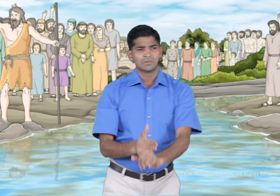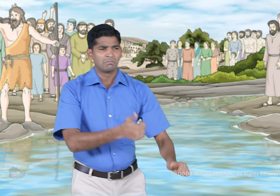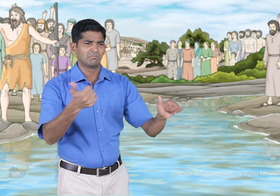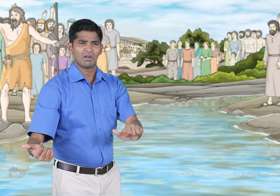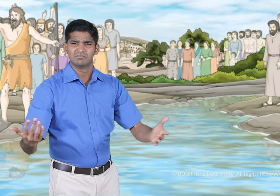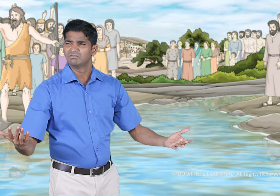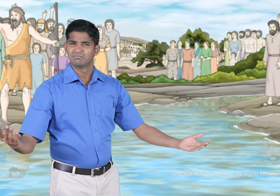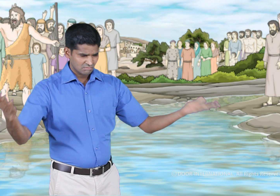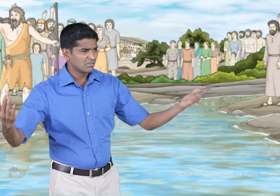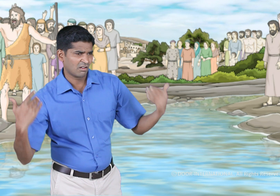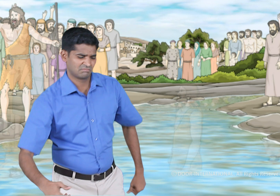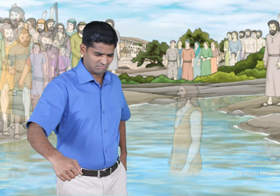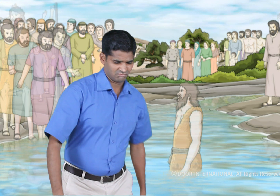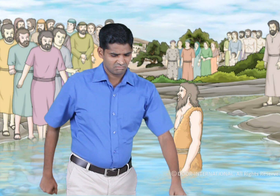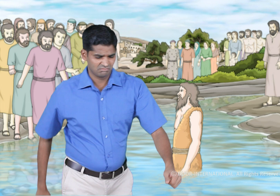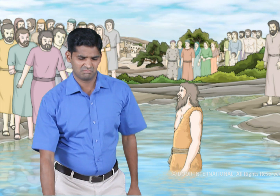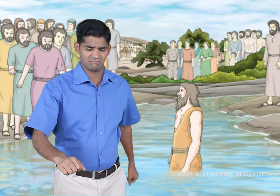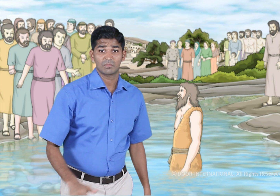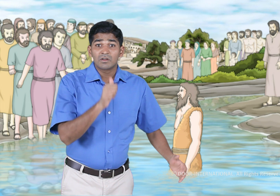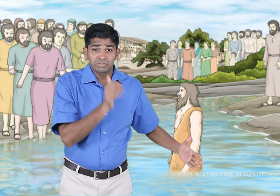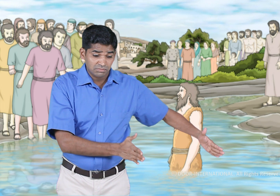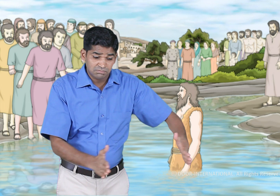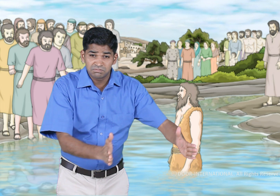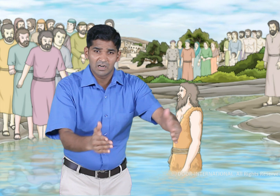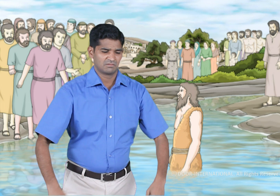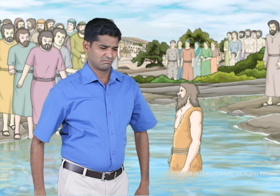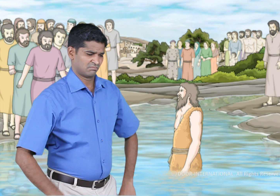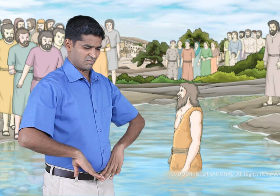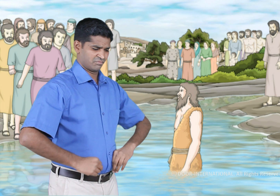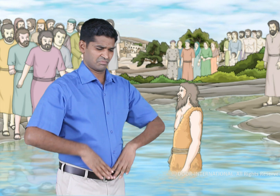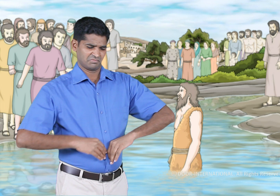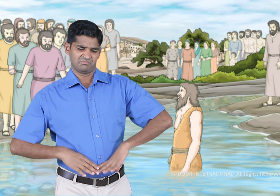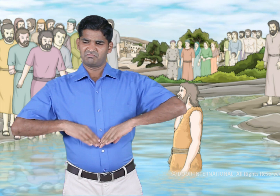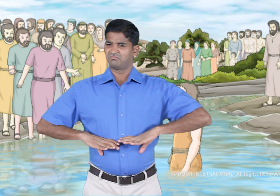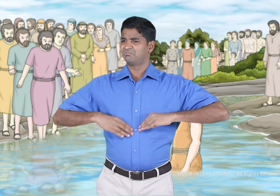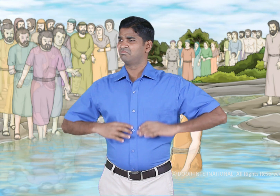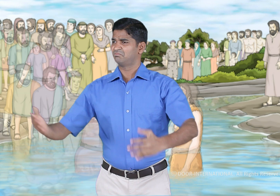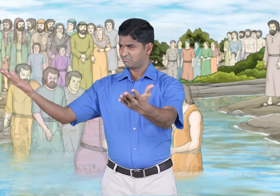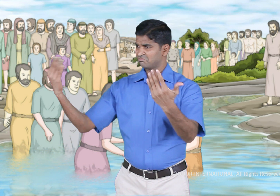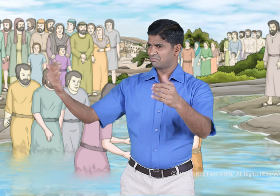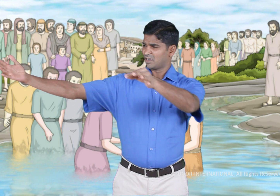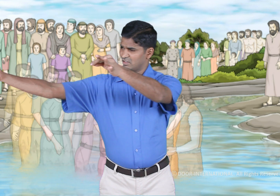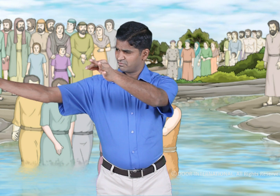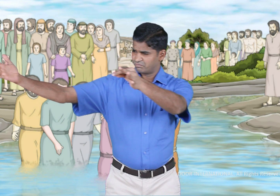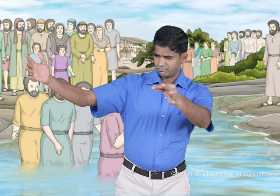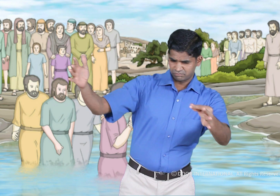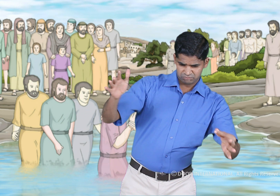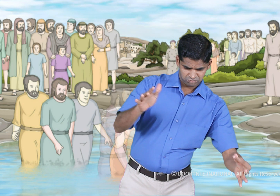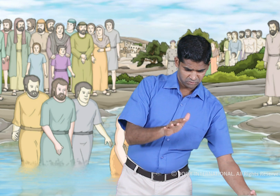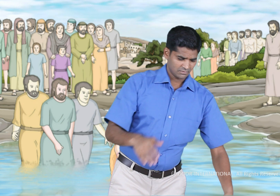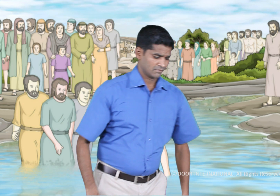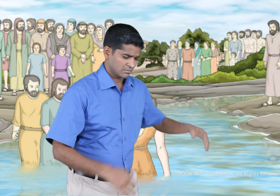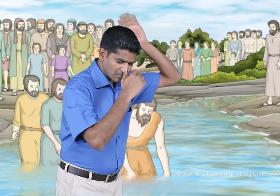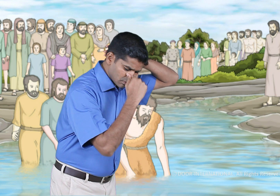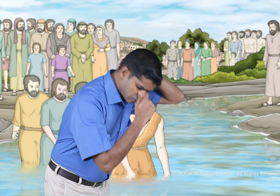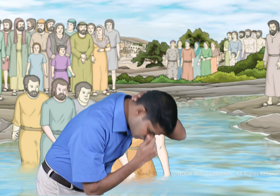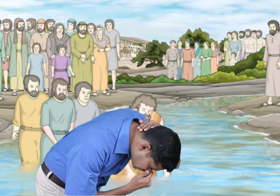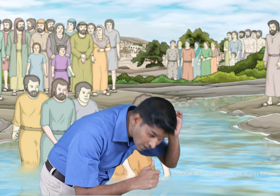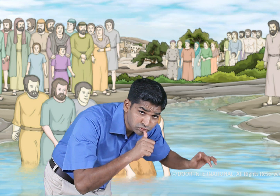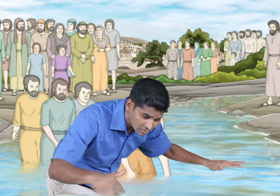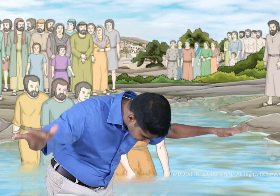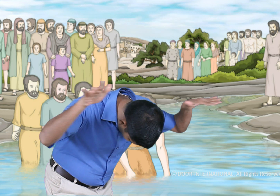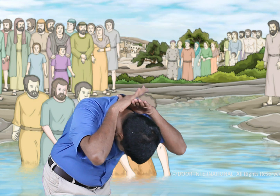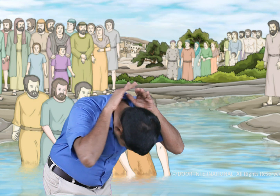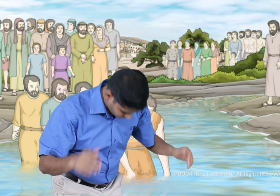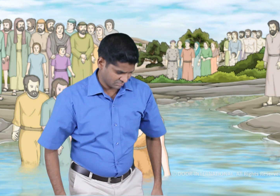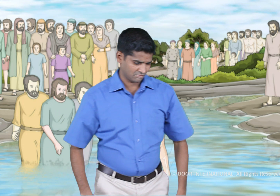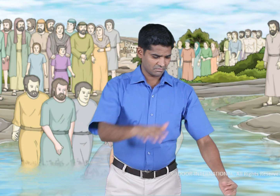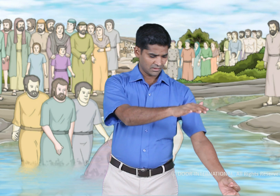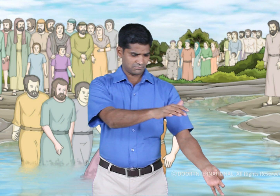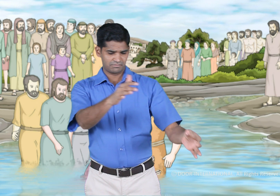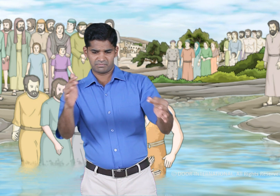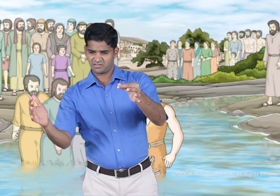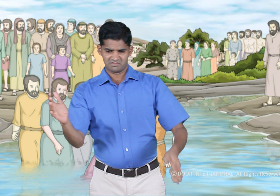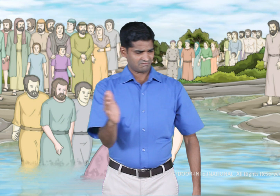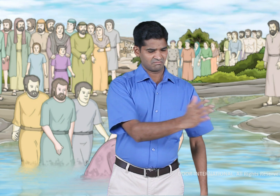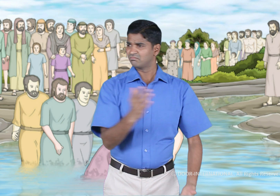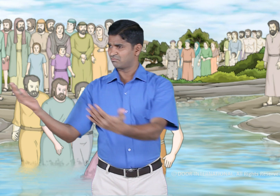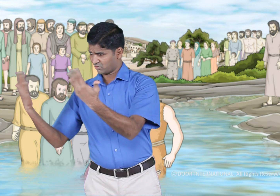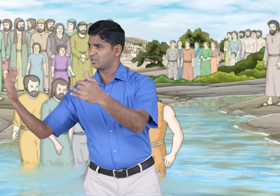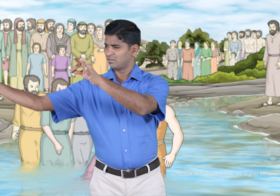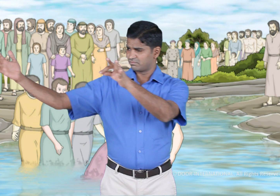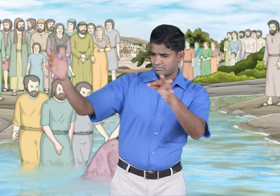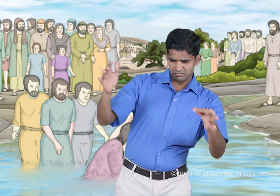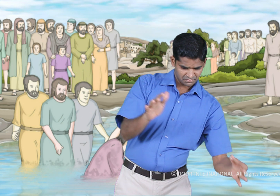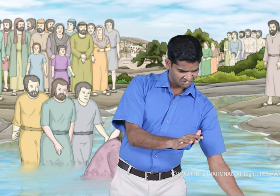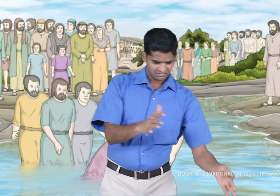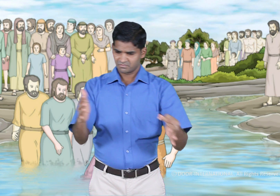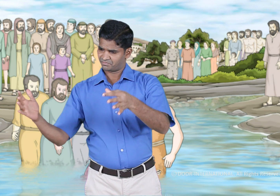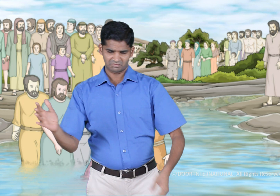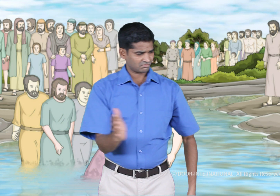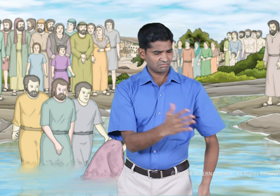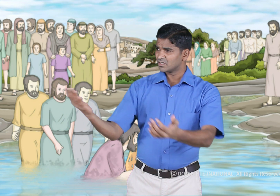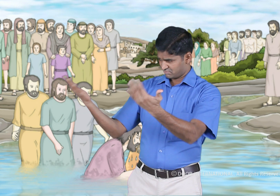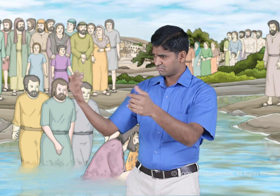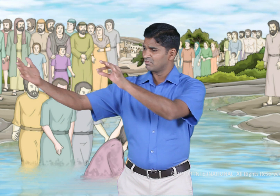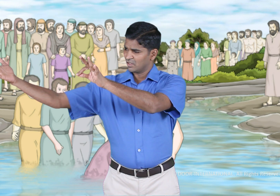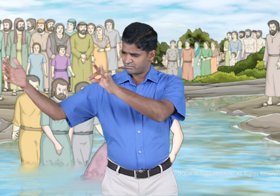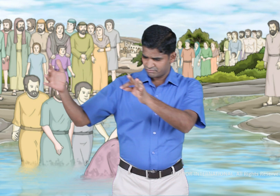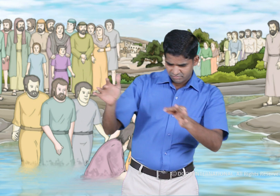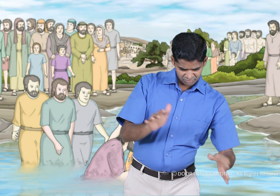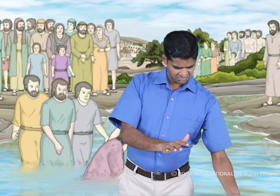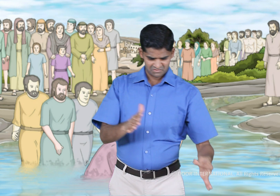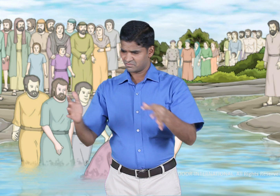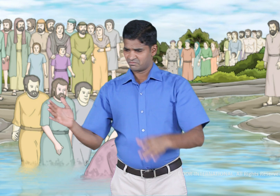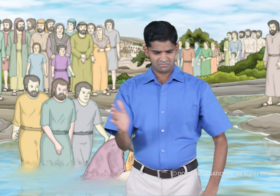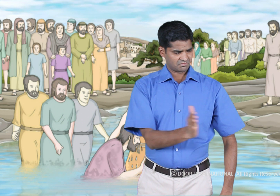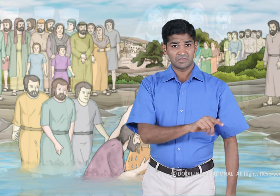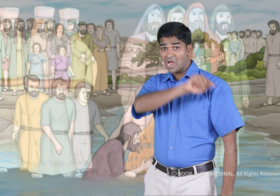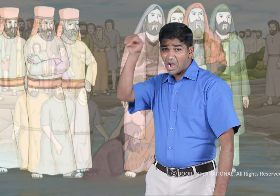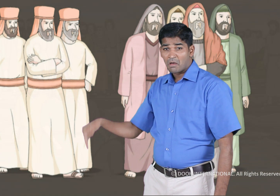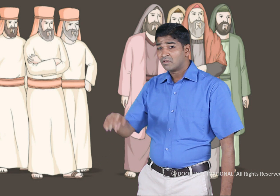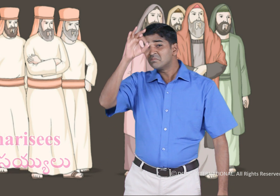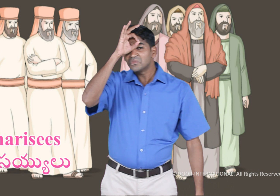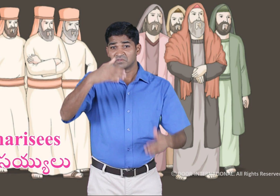Confessing their sins, they were baptized by him in the Jordan River.